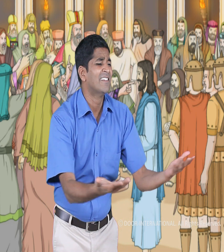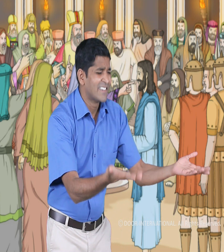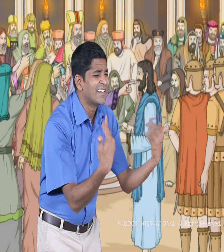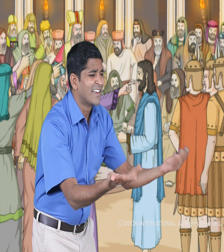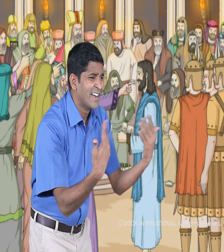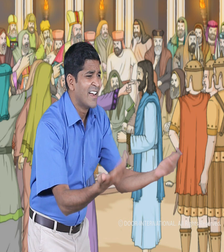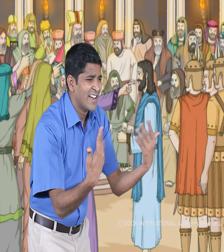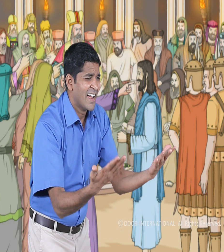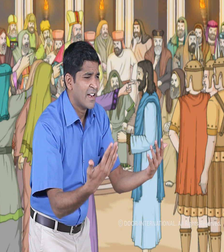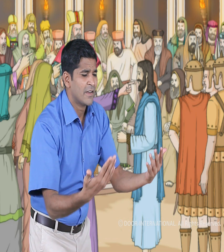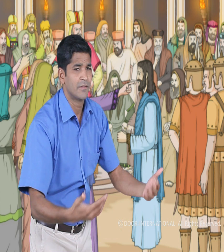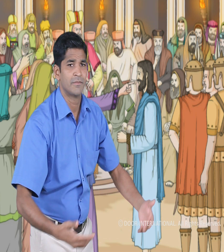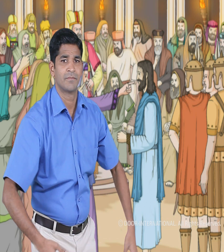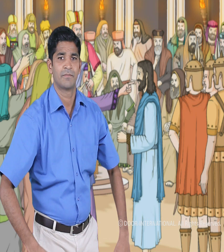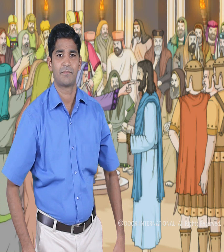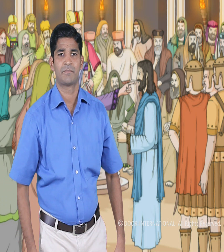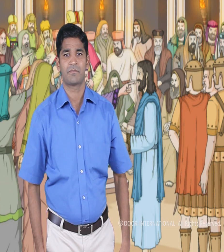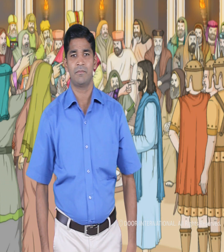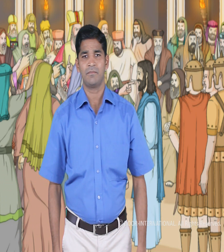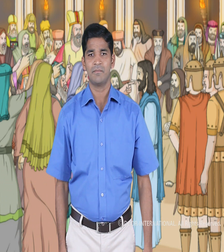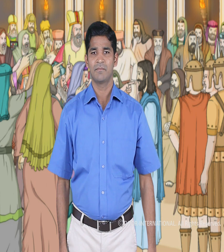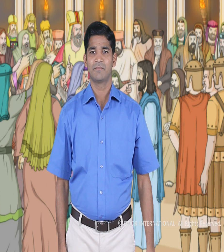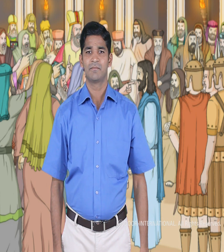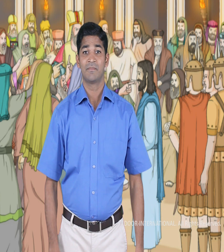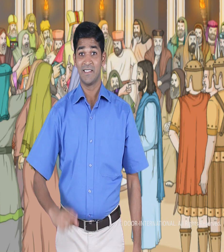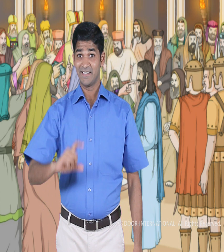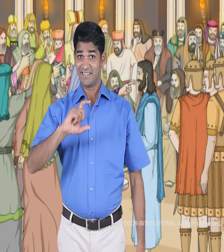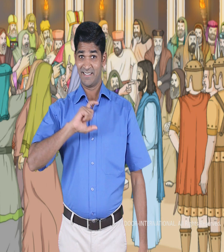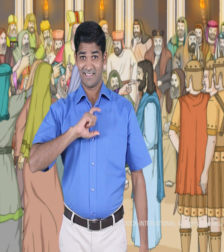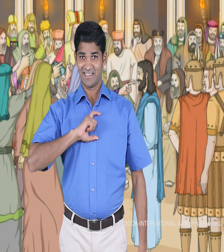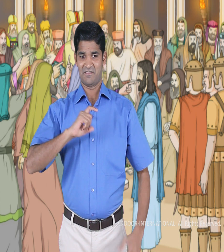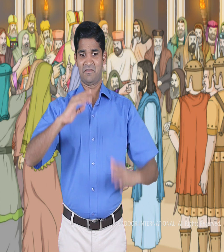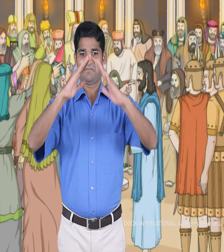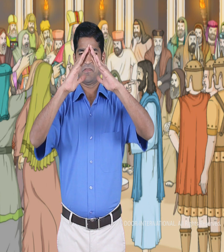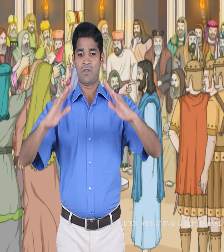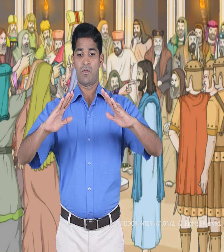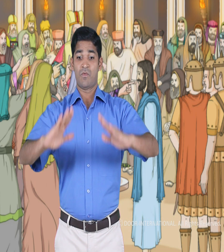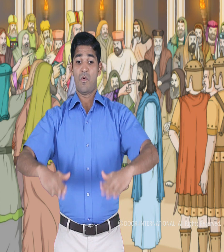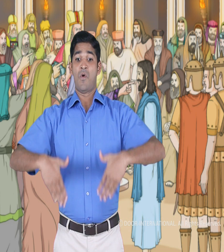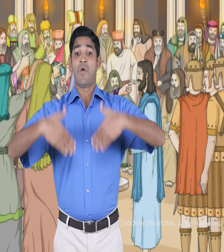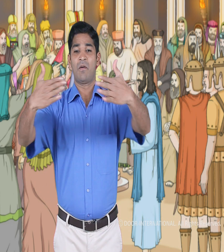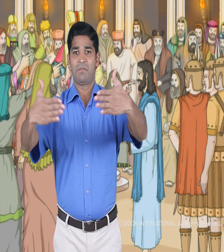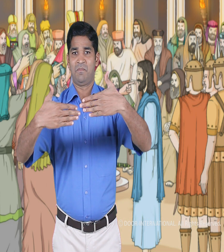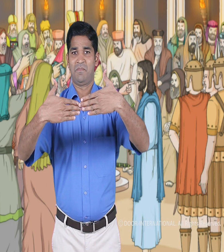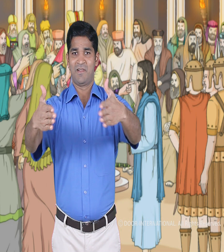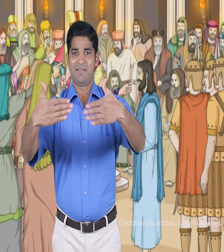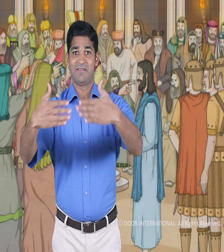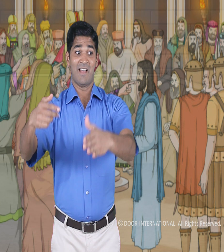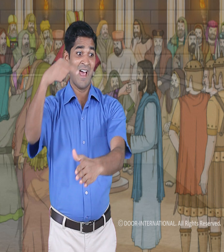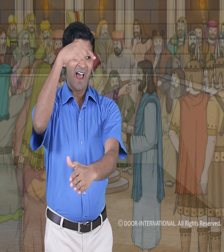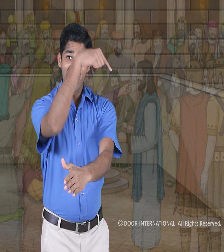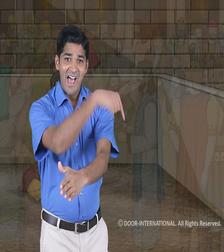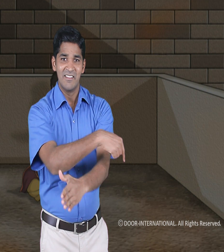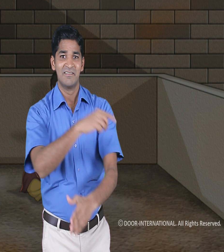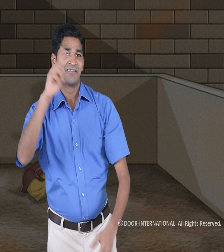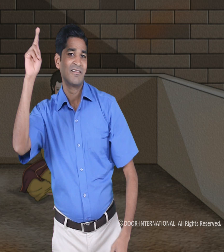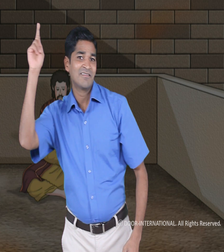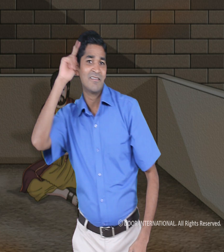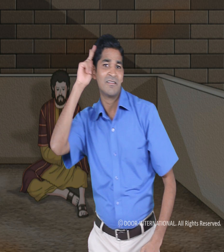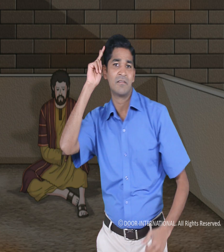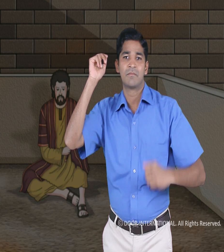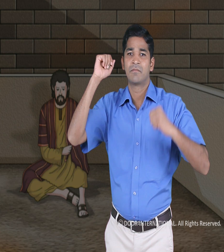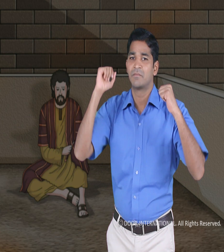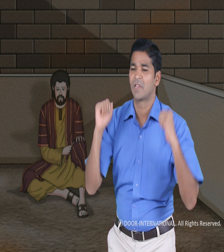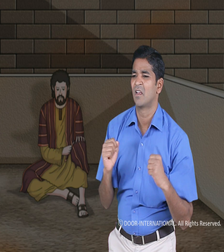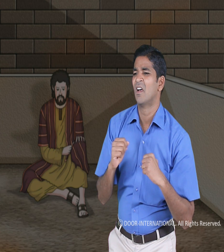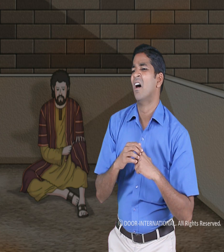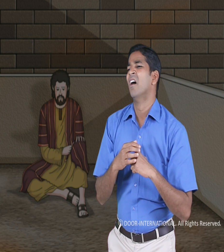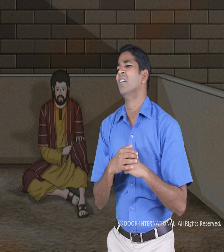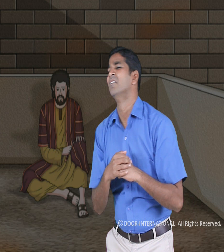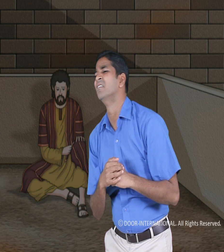Who hit You?”